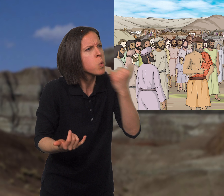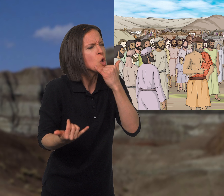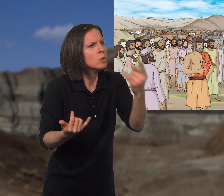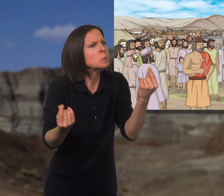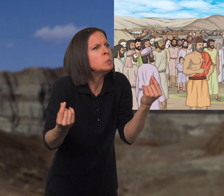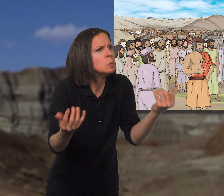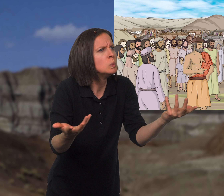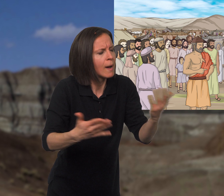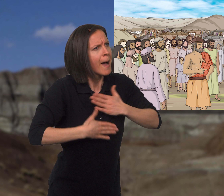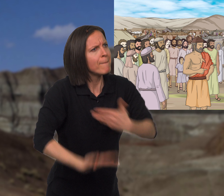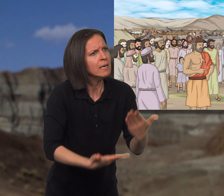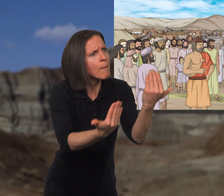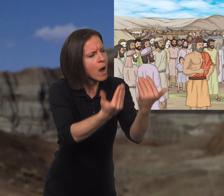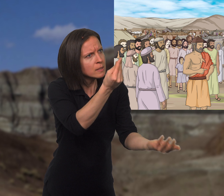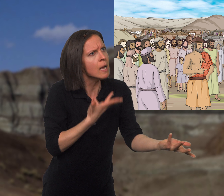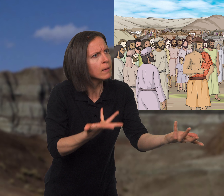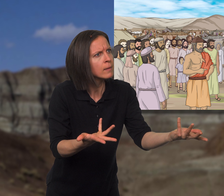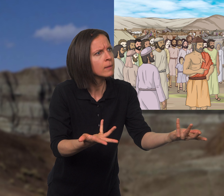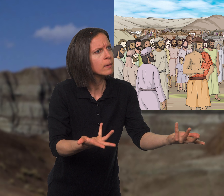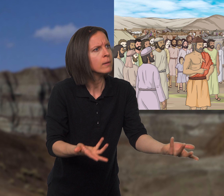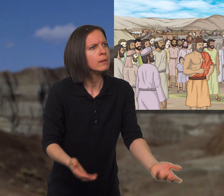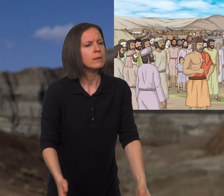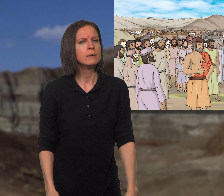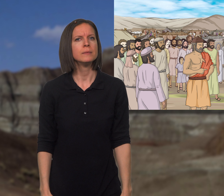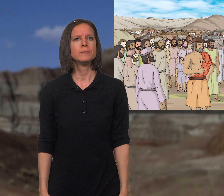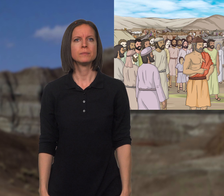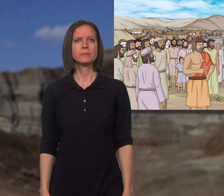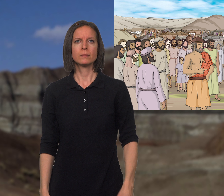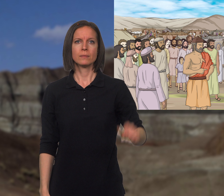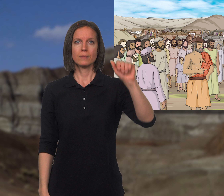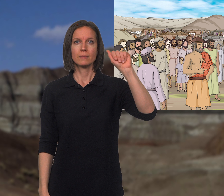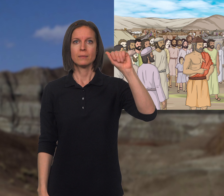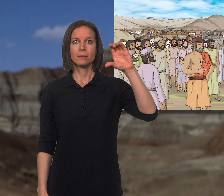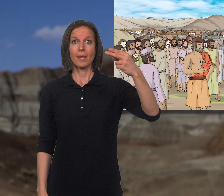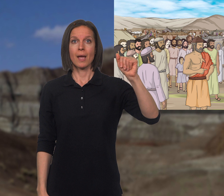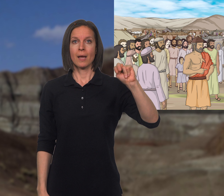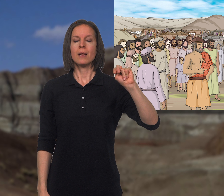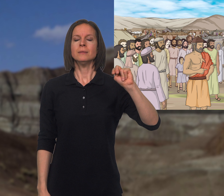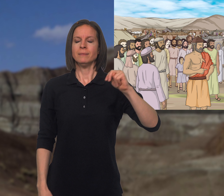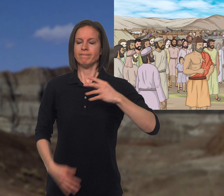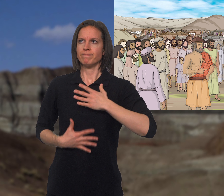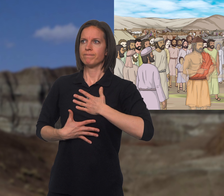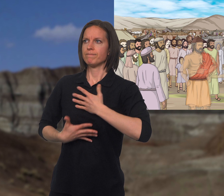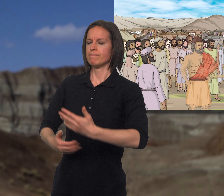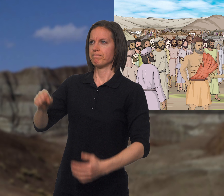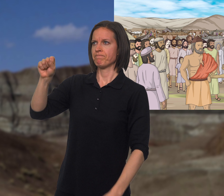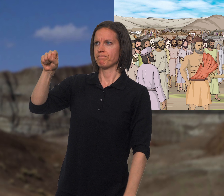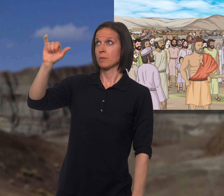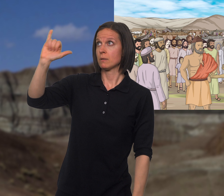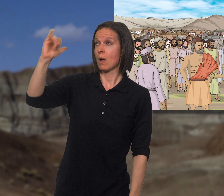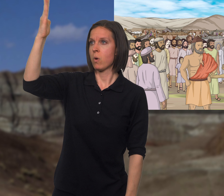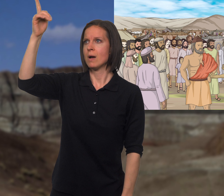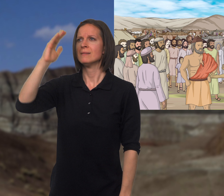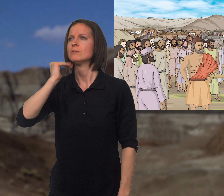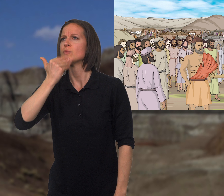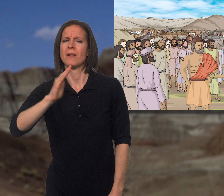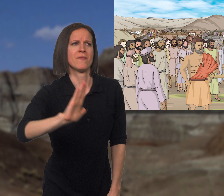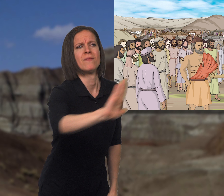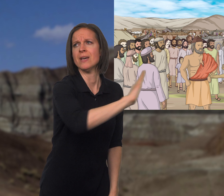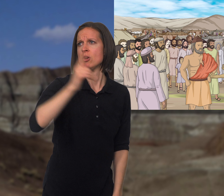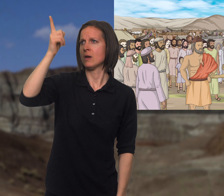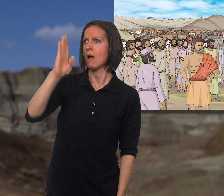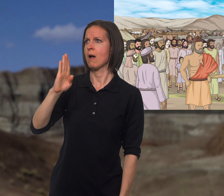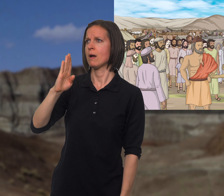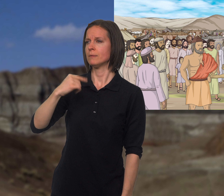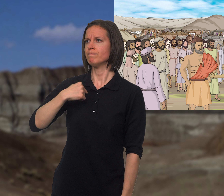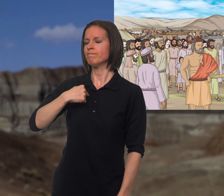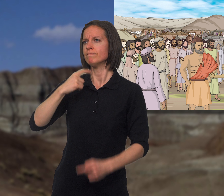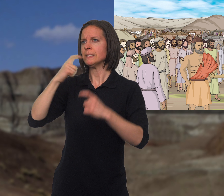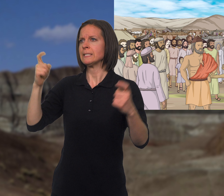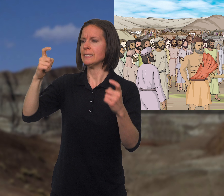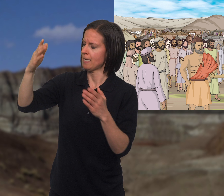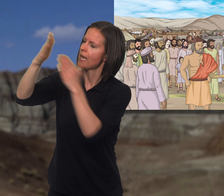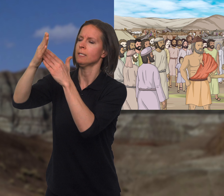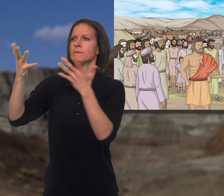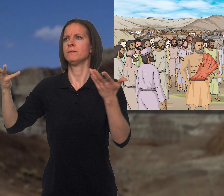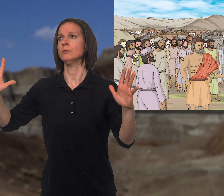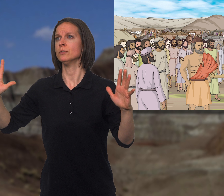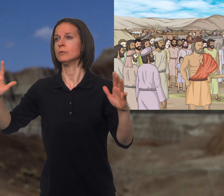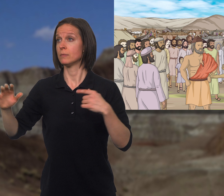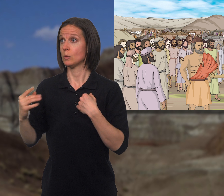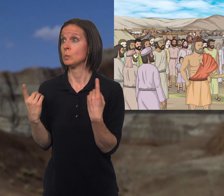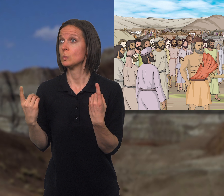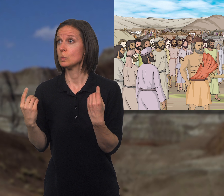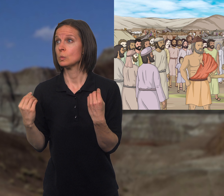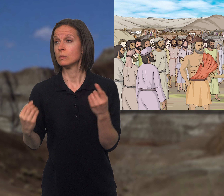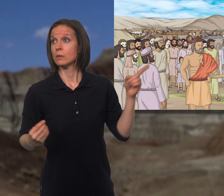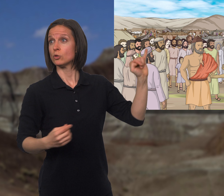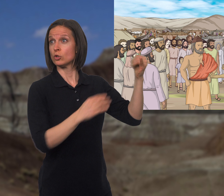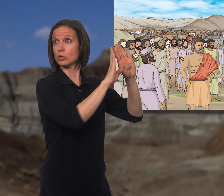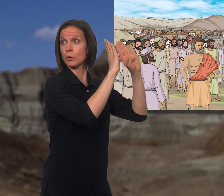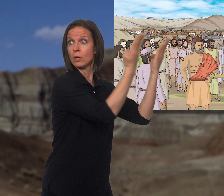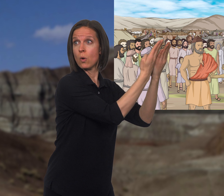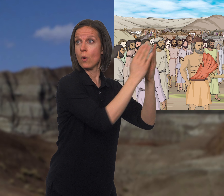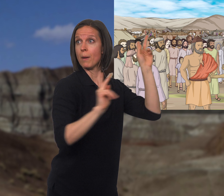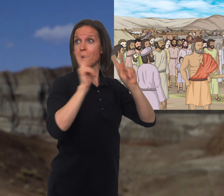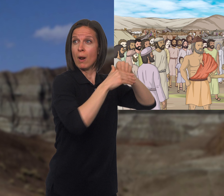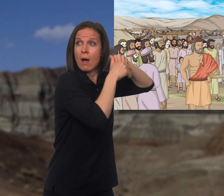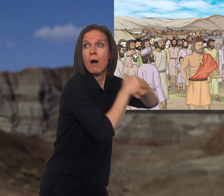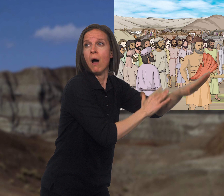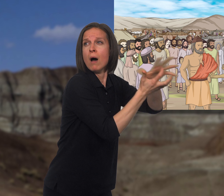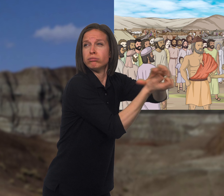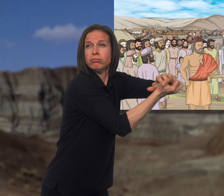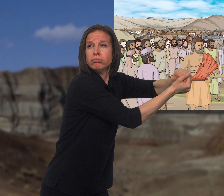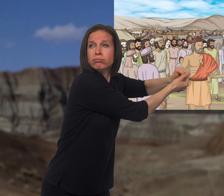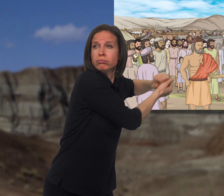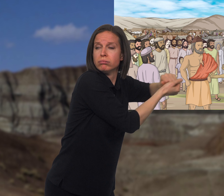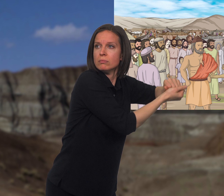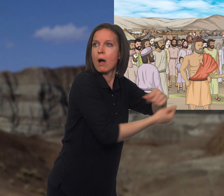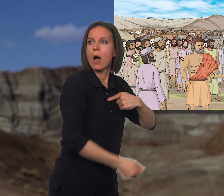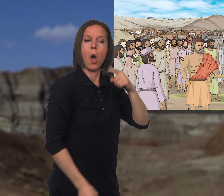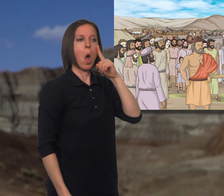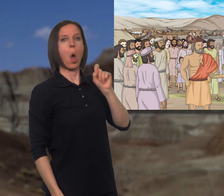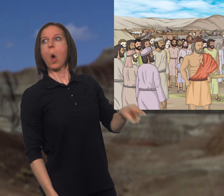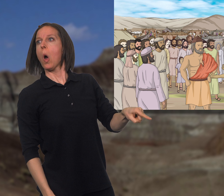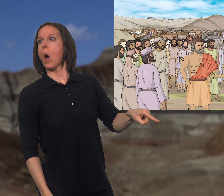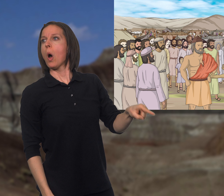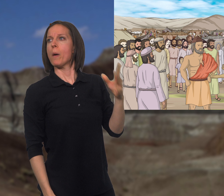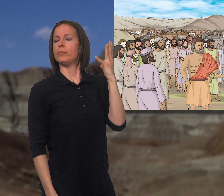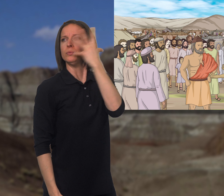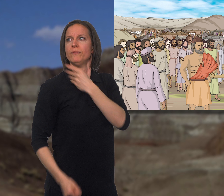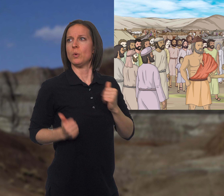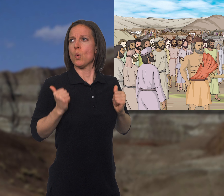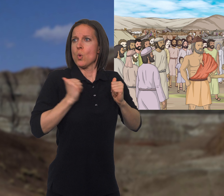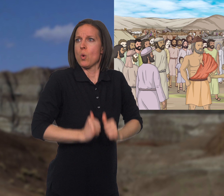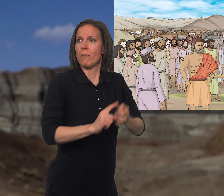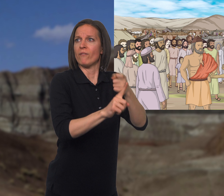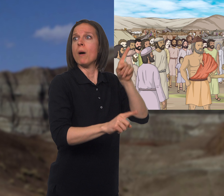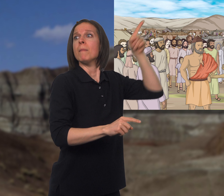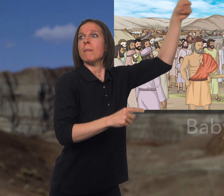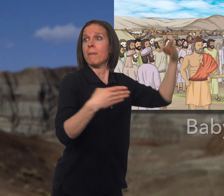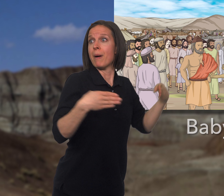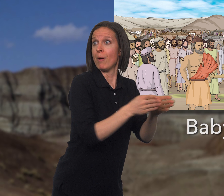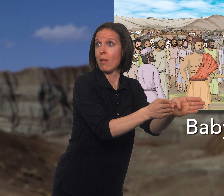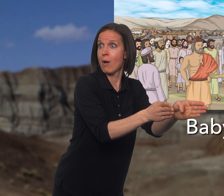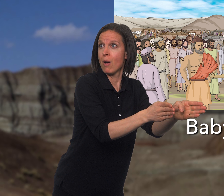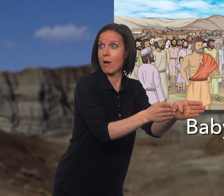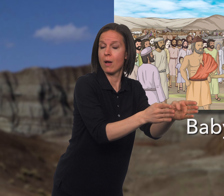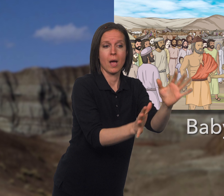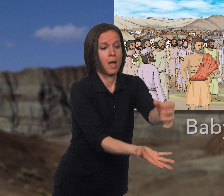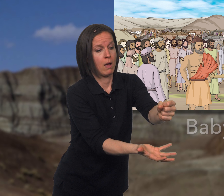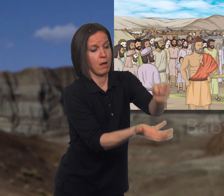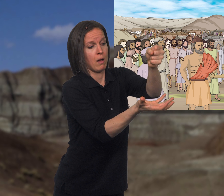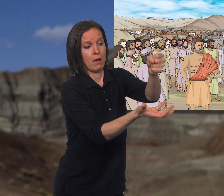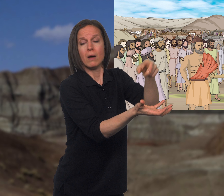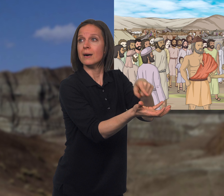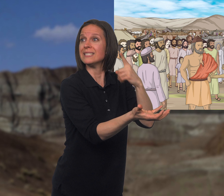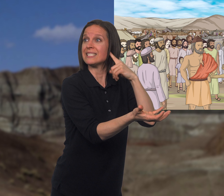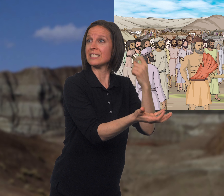So Joshua said to Achan, “My son, give glory to the LORD, the God of Israel, and make a confession to Him. I urge you to tell me what you have done; do not hide it from me.”